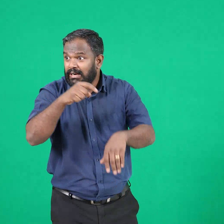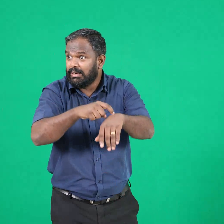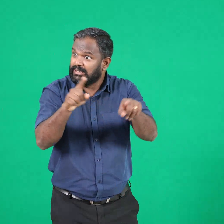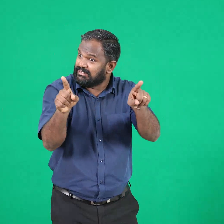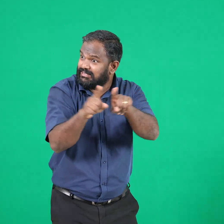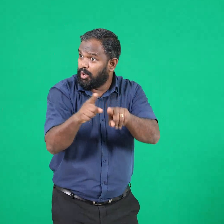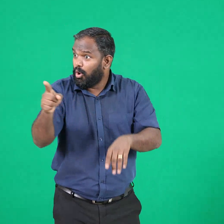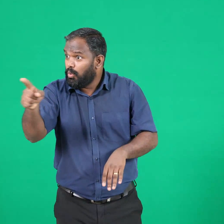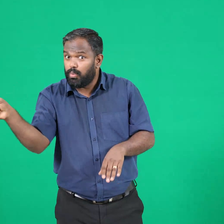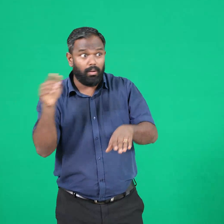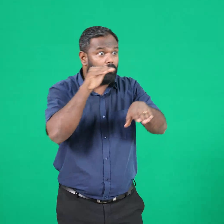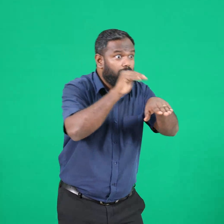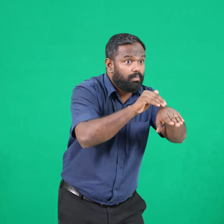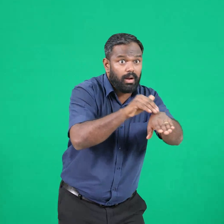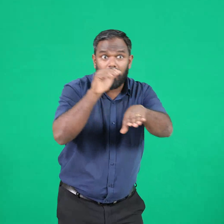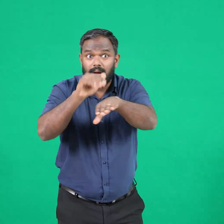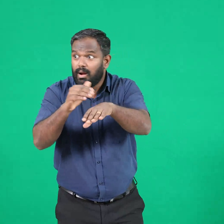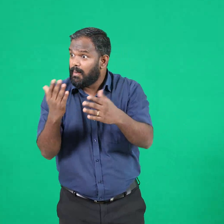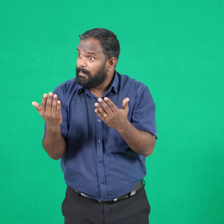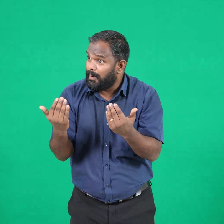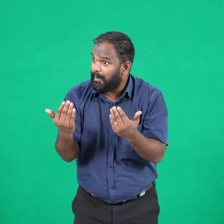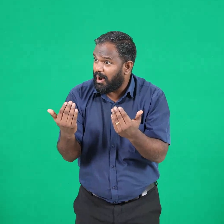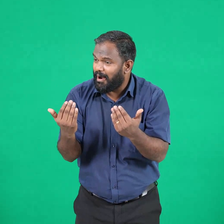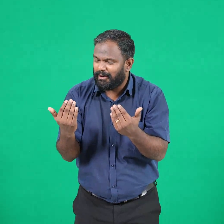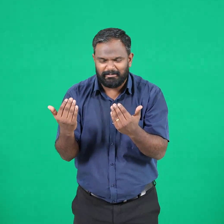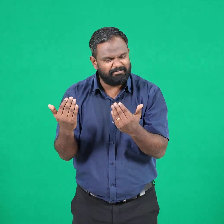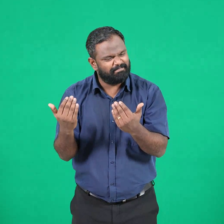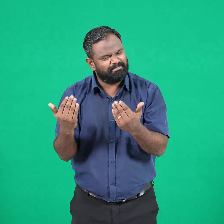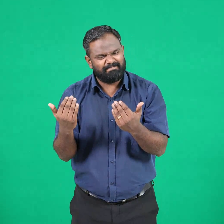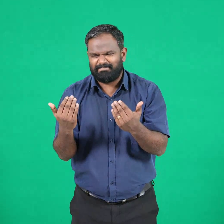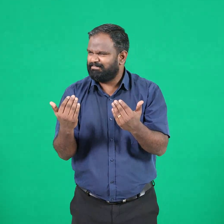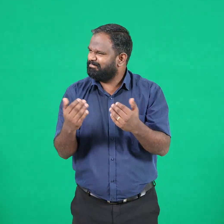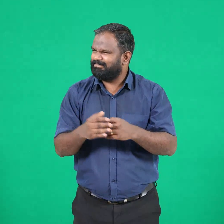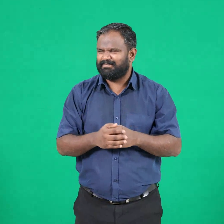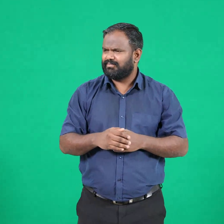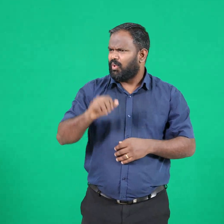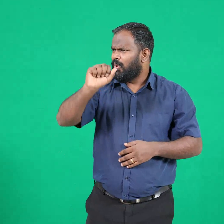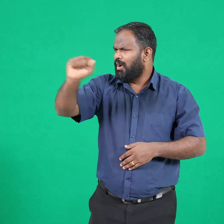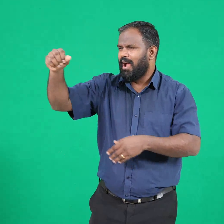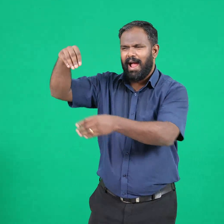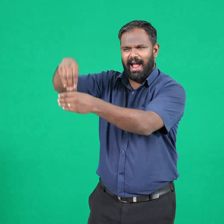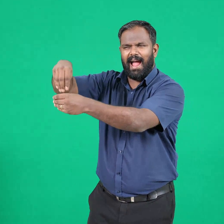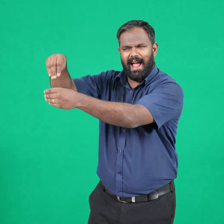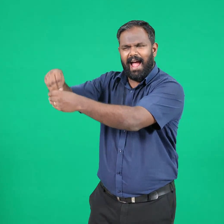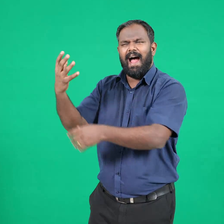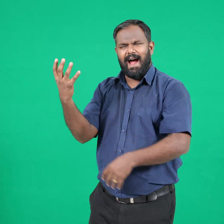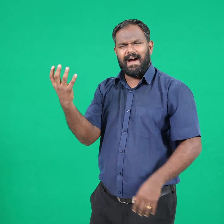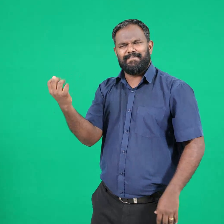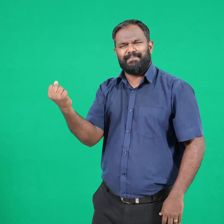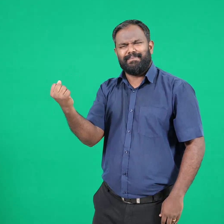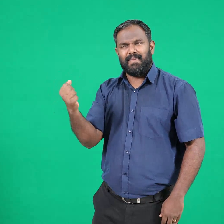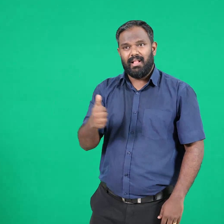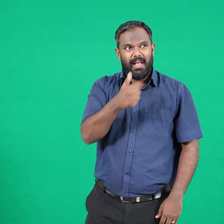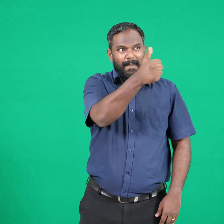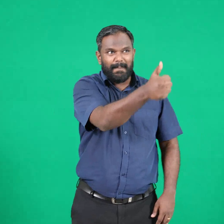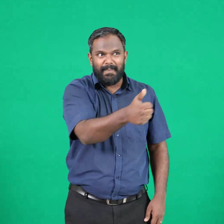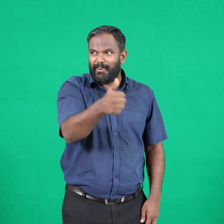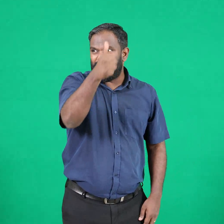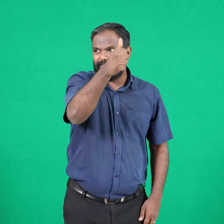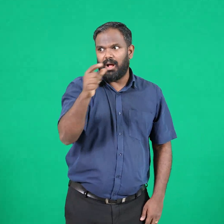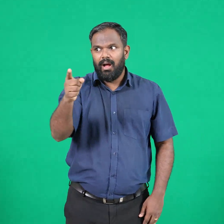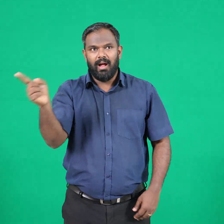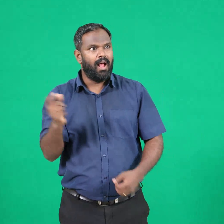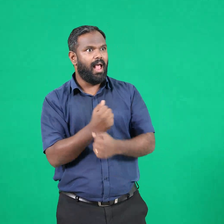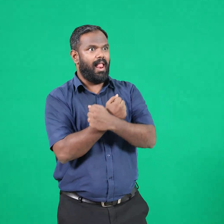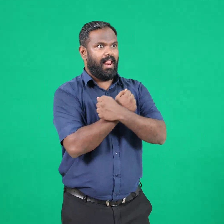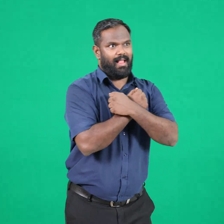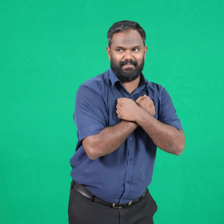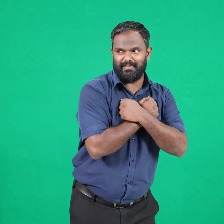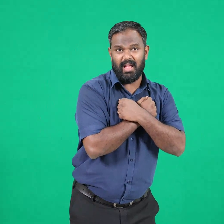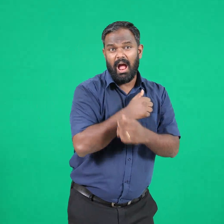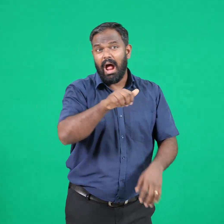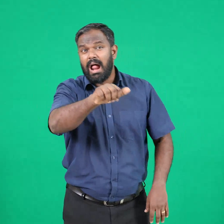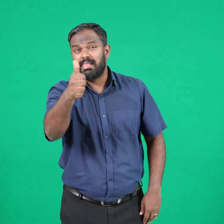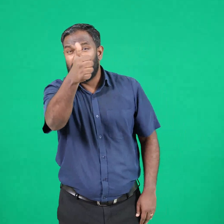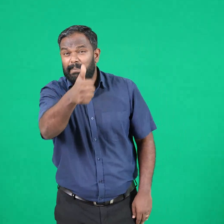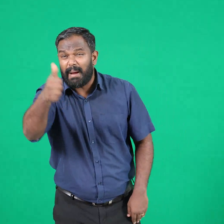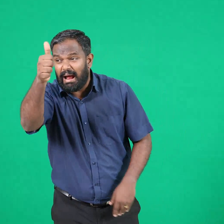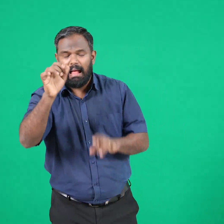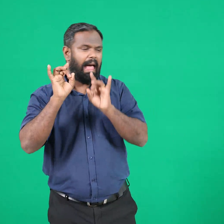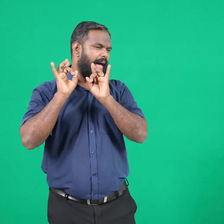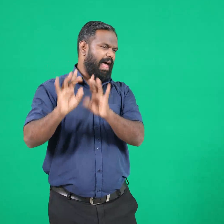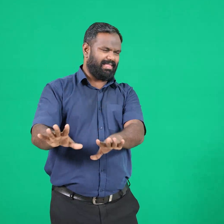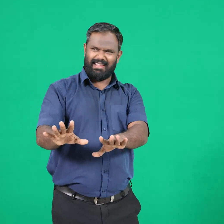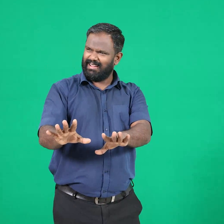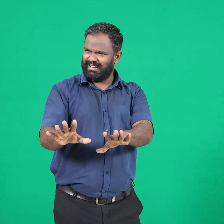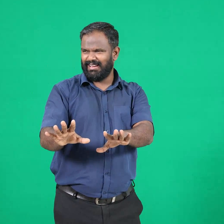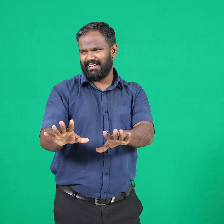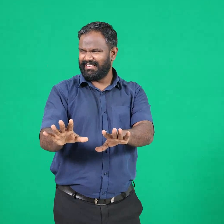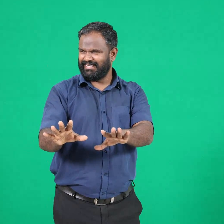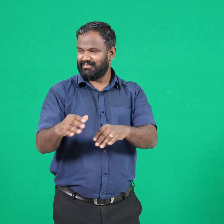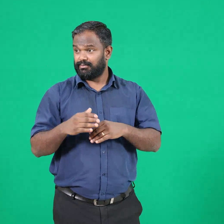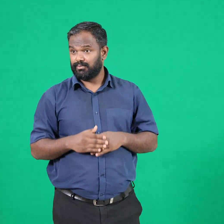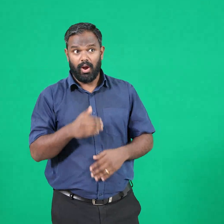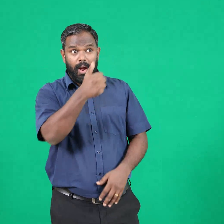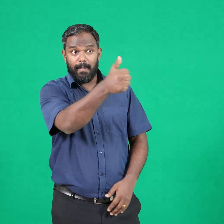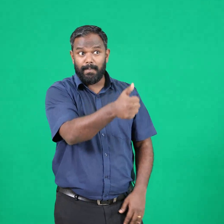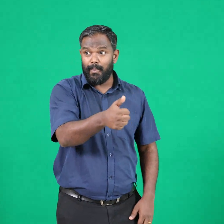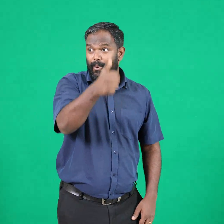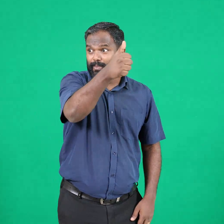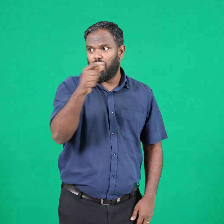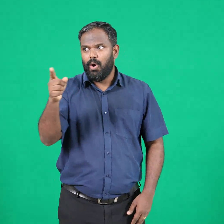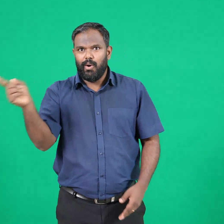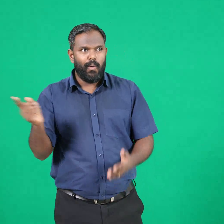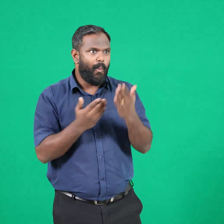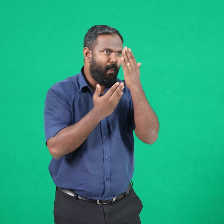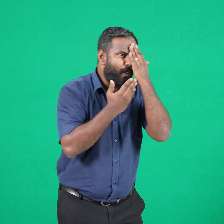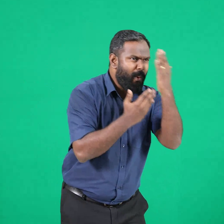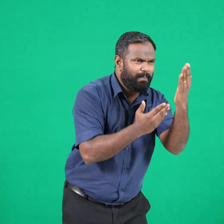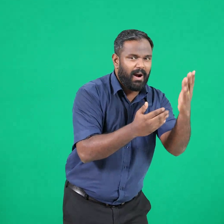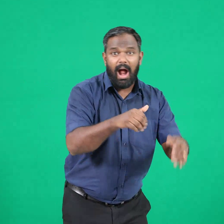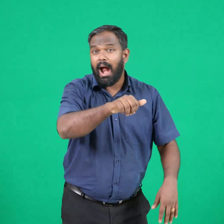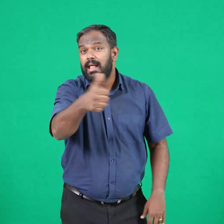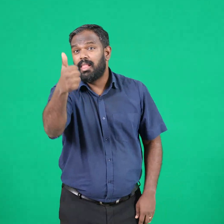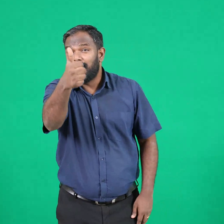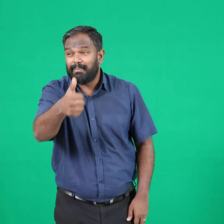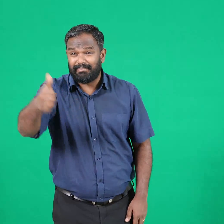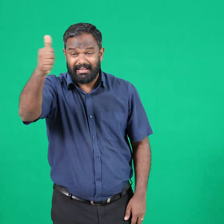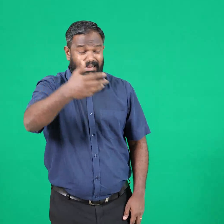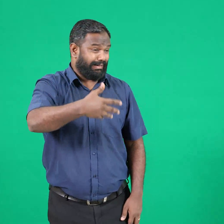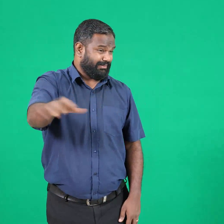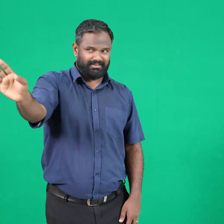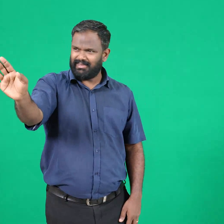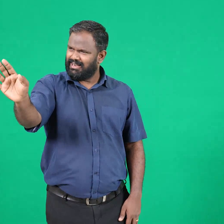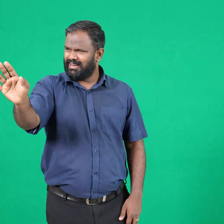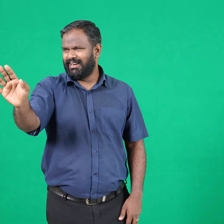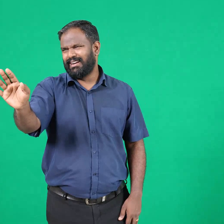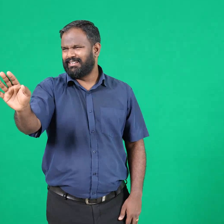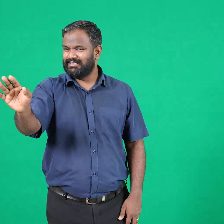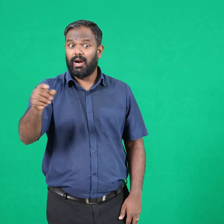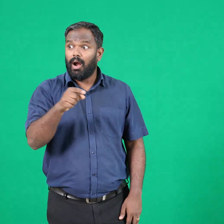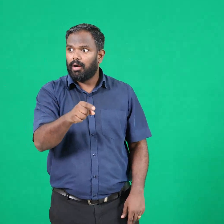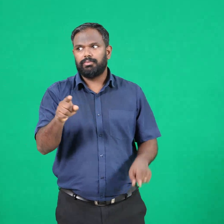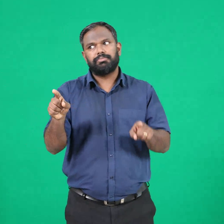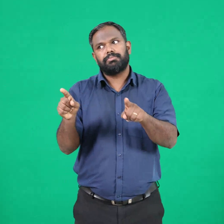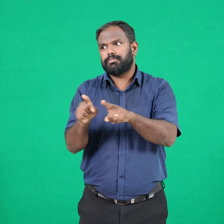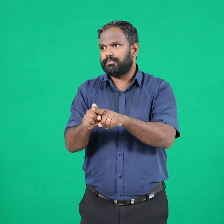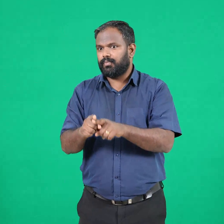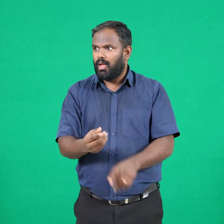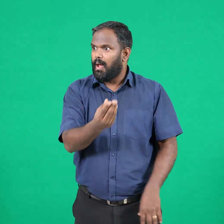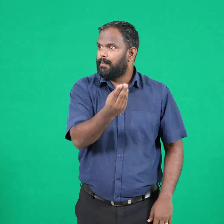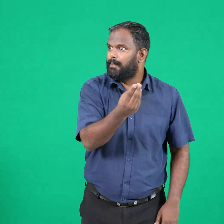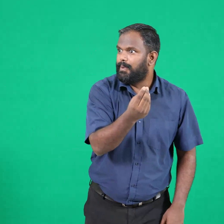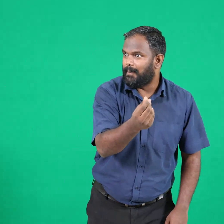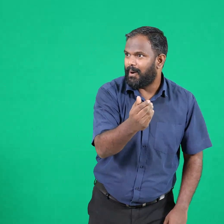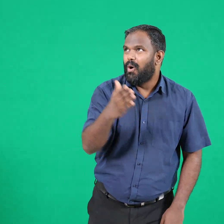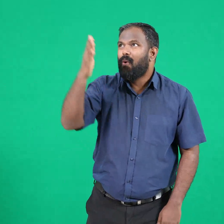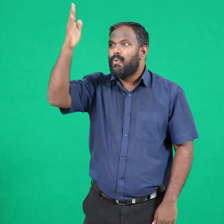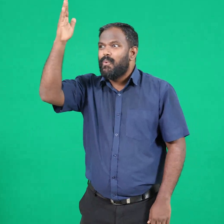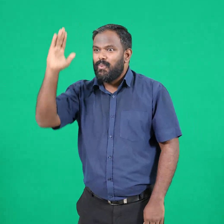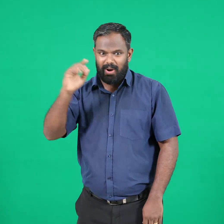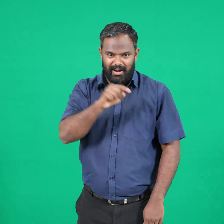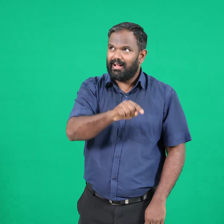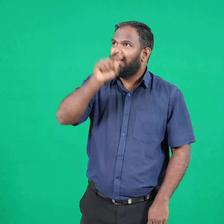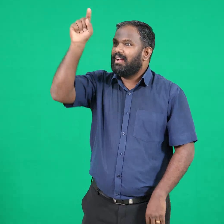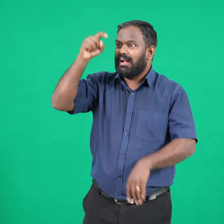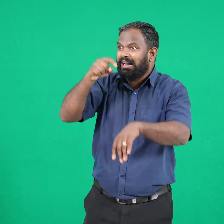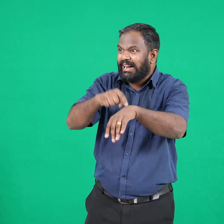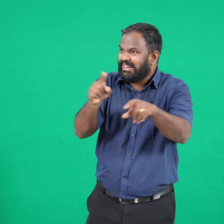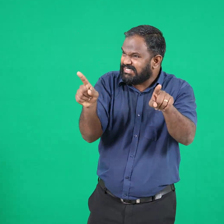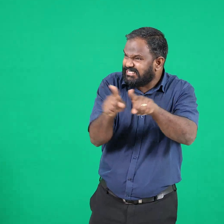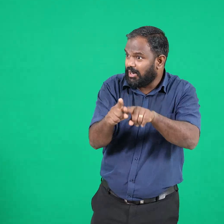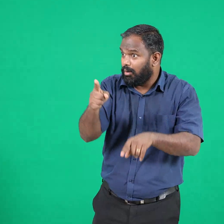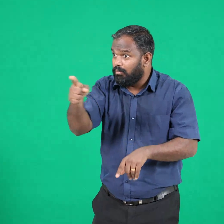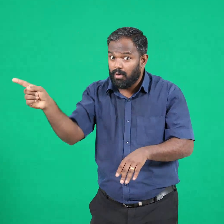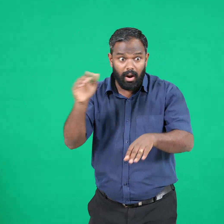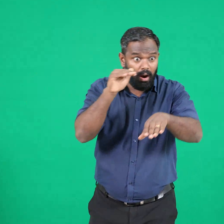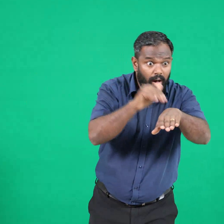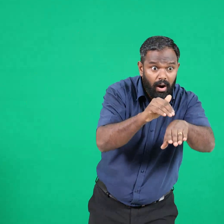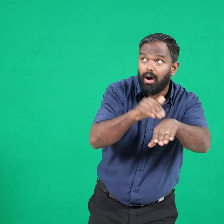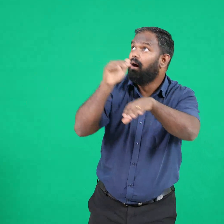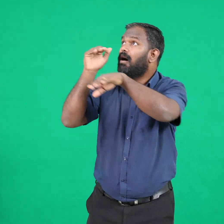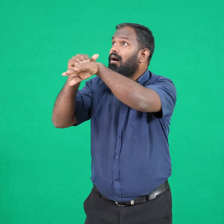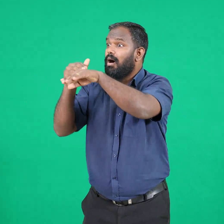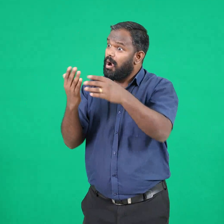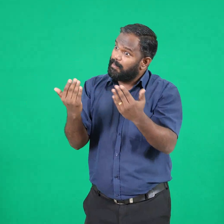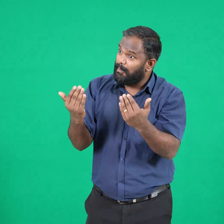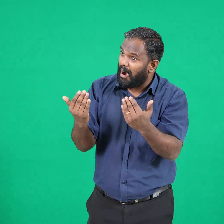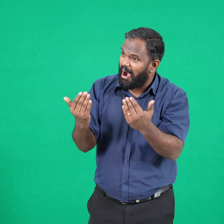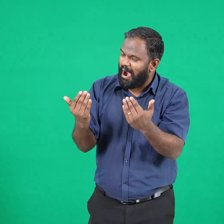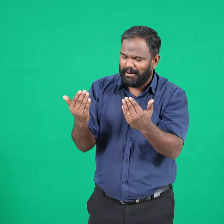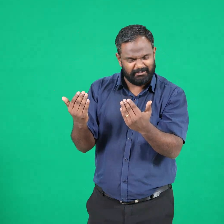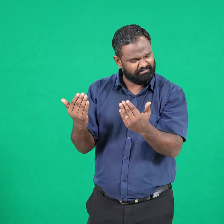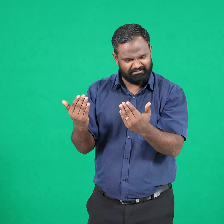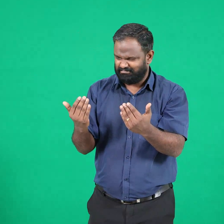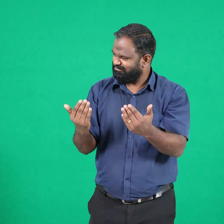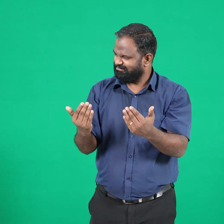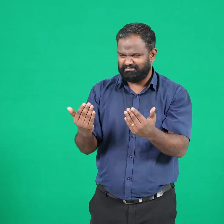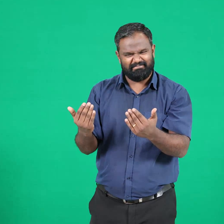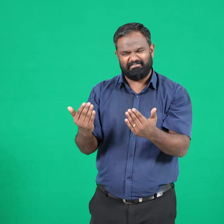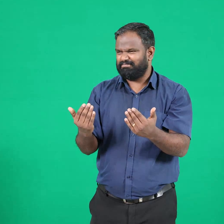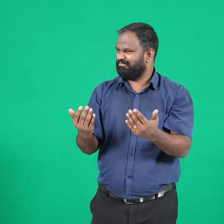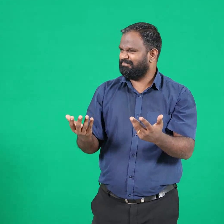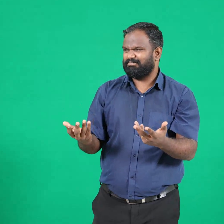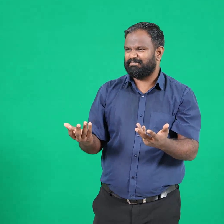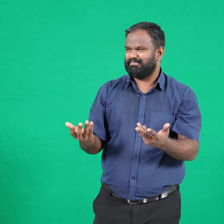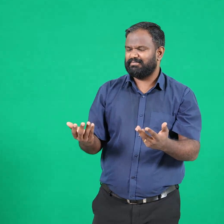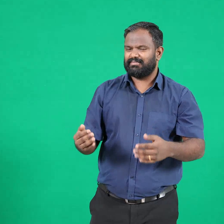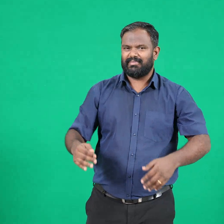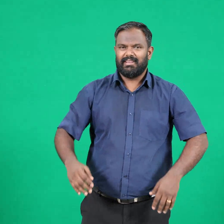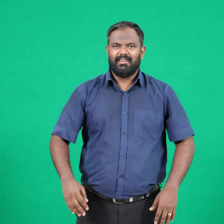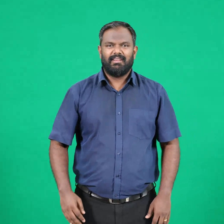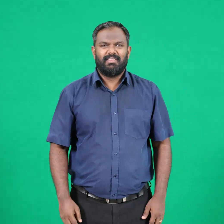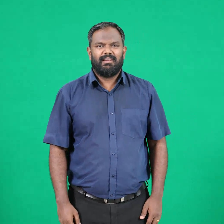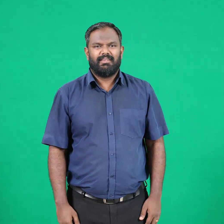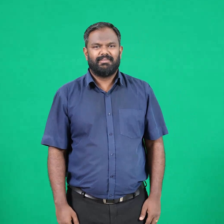No one can serve two masters: Either he will hate the one and love the other, or he will be devoted to the one and despise the other.